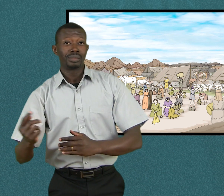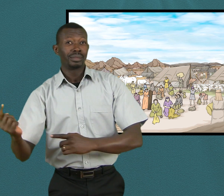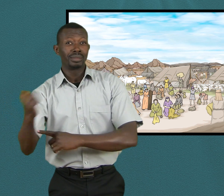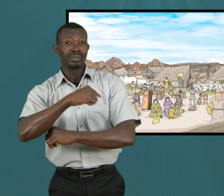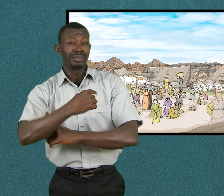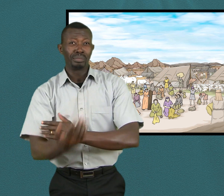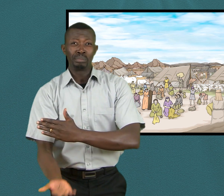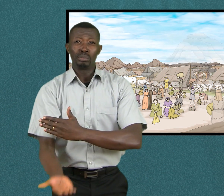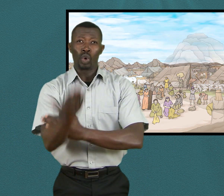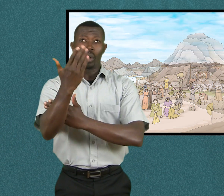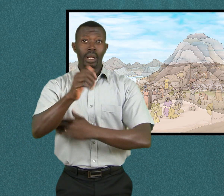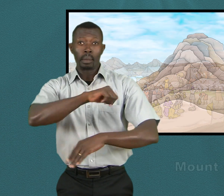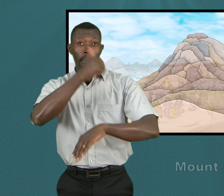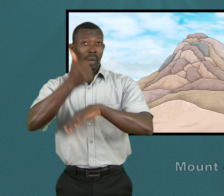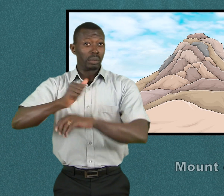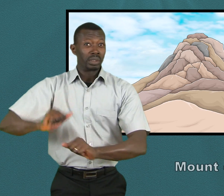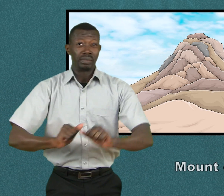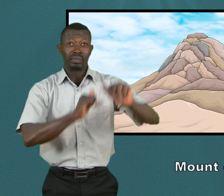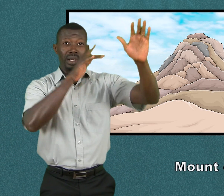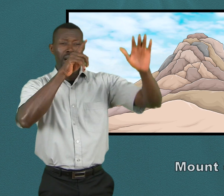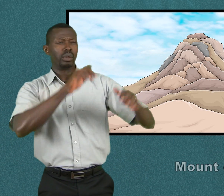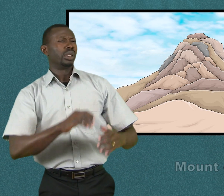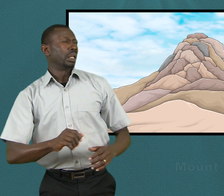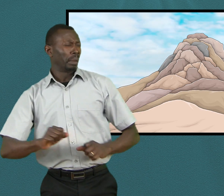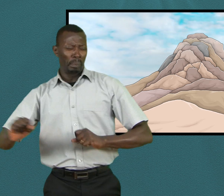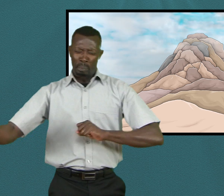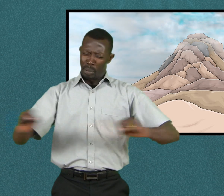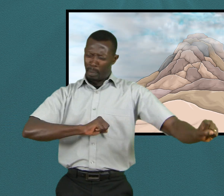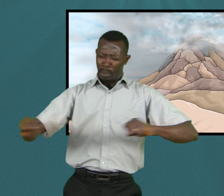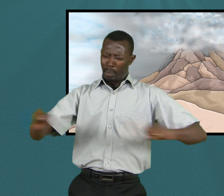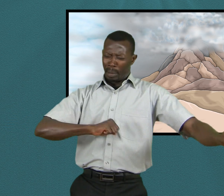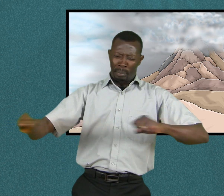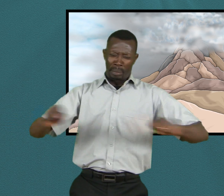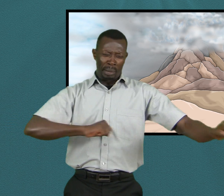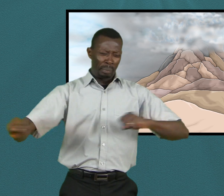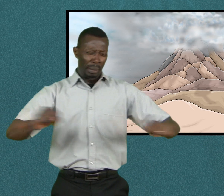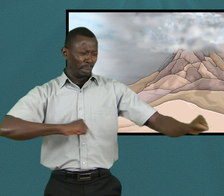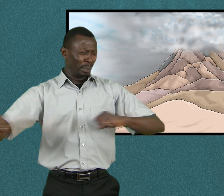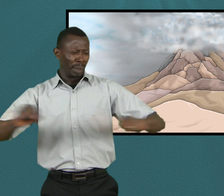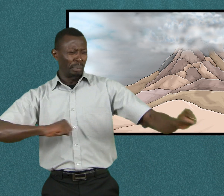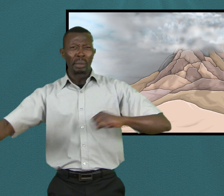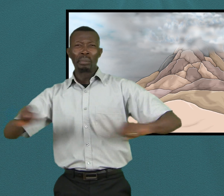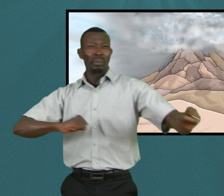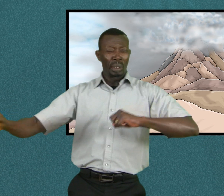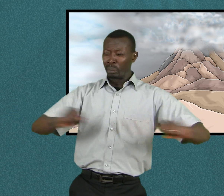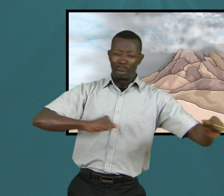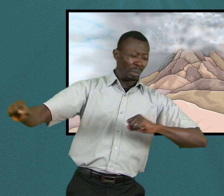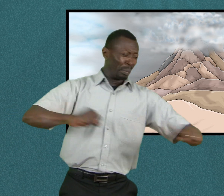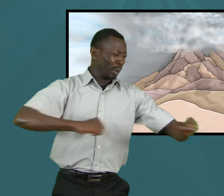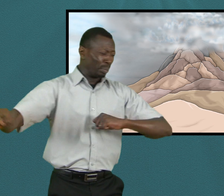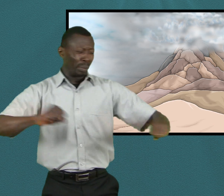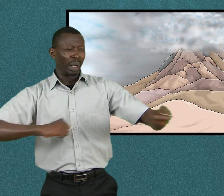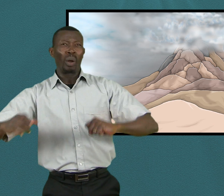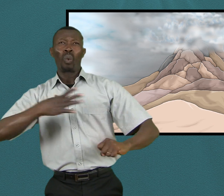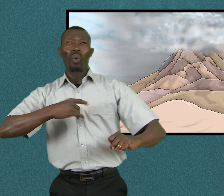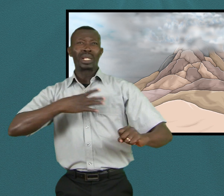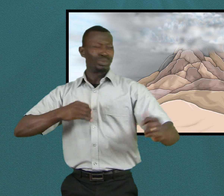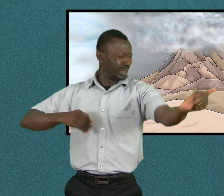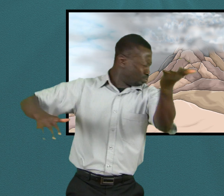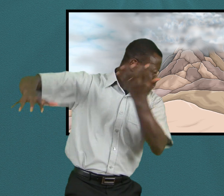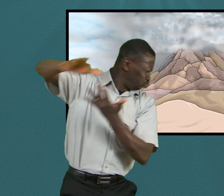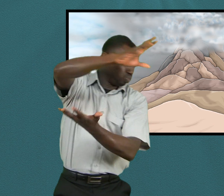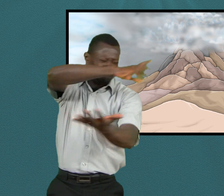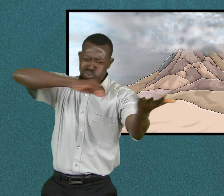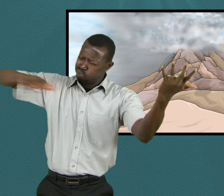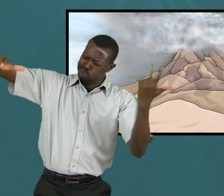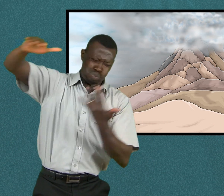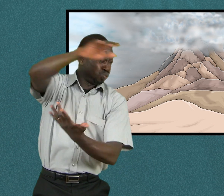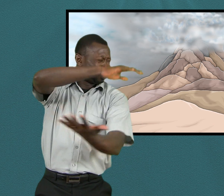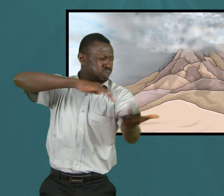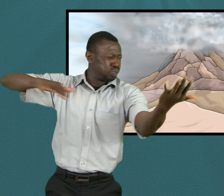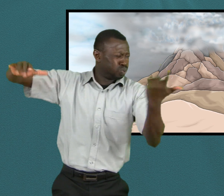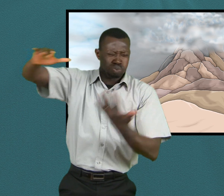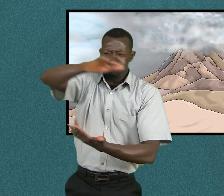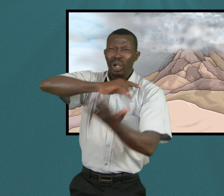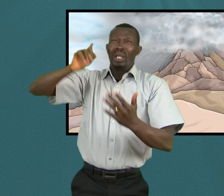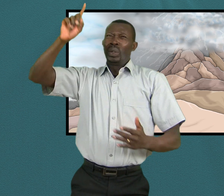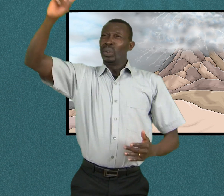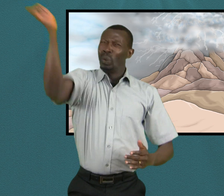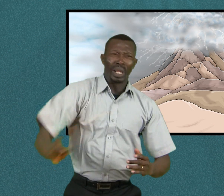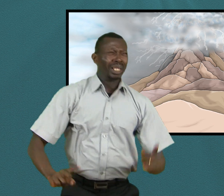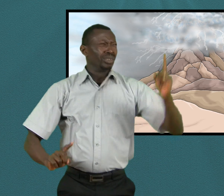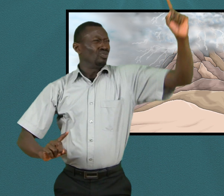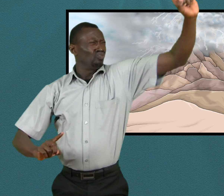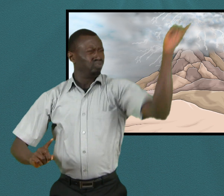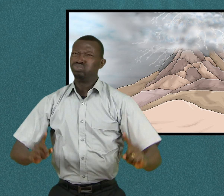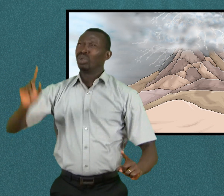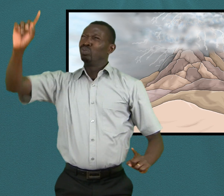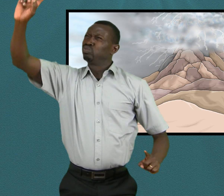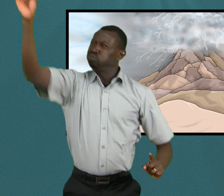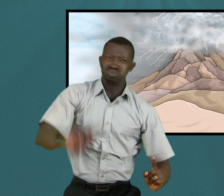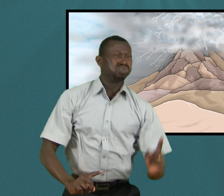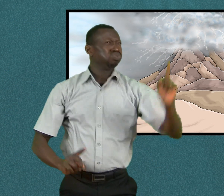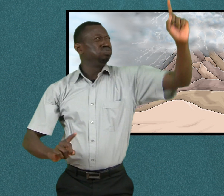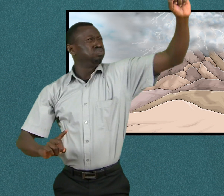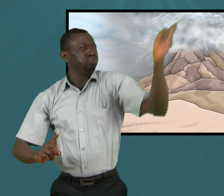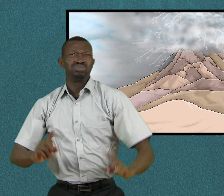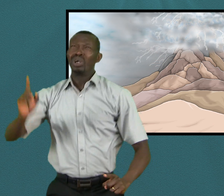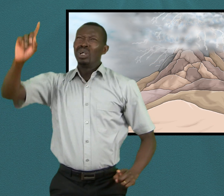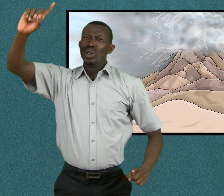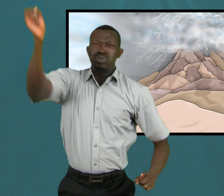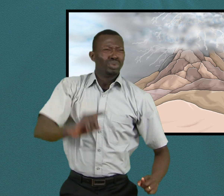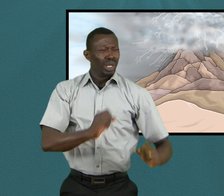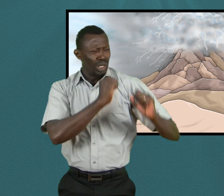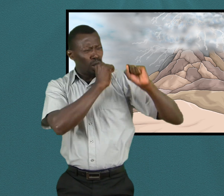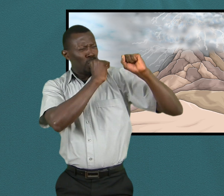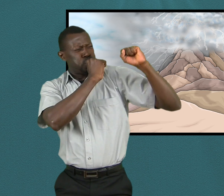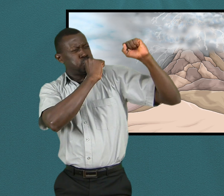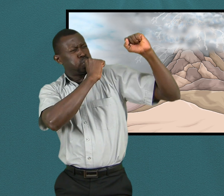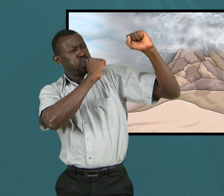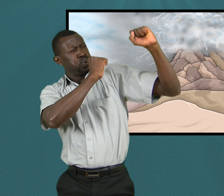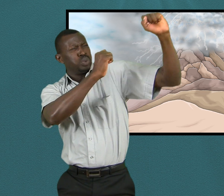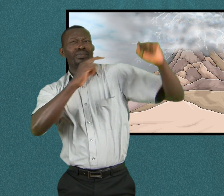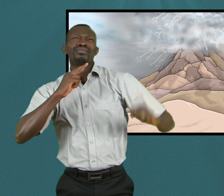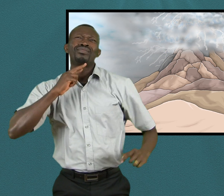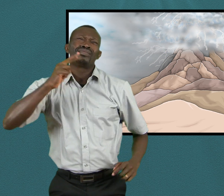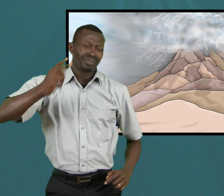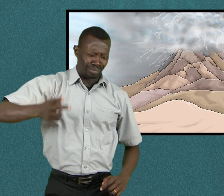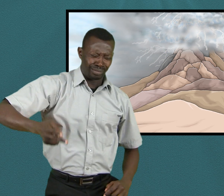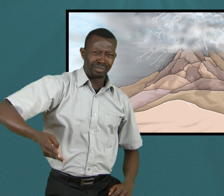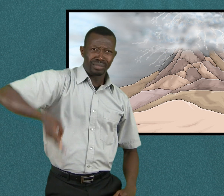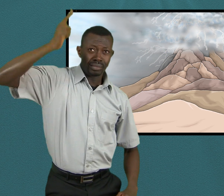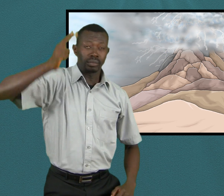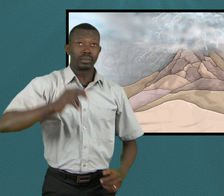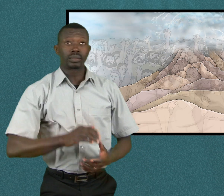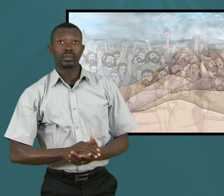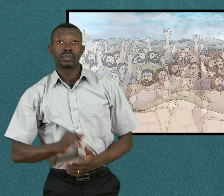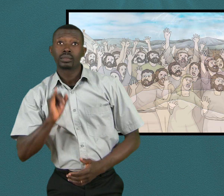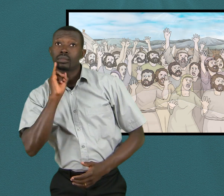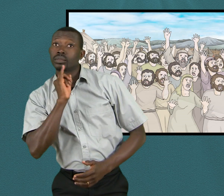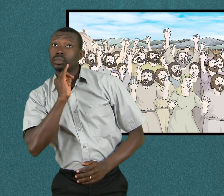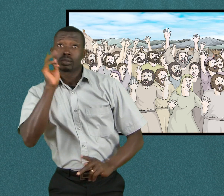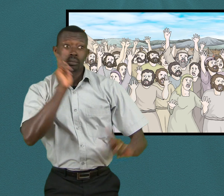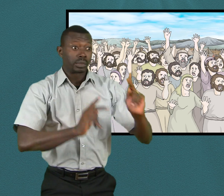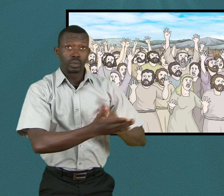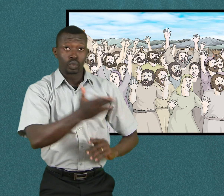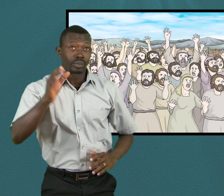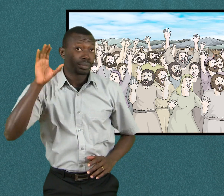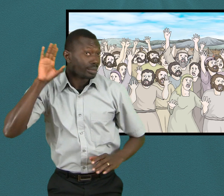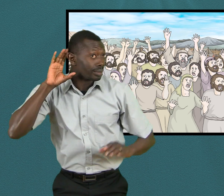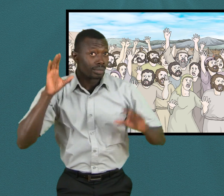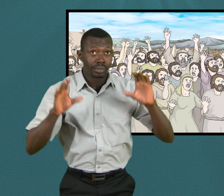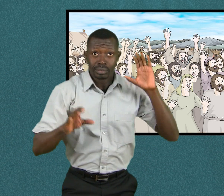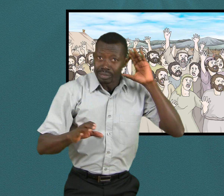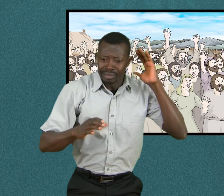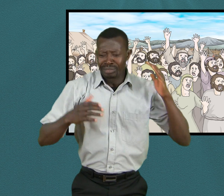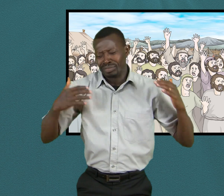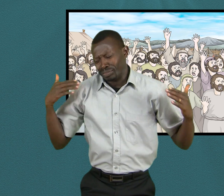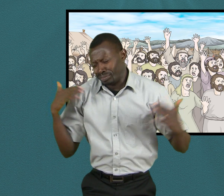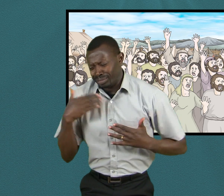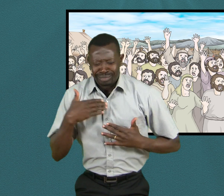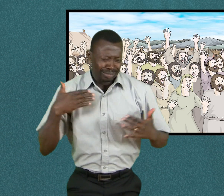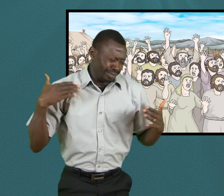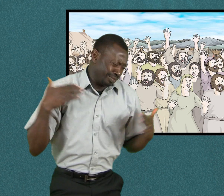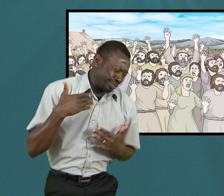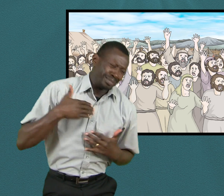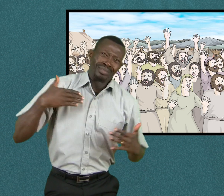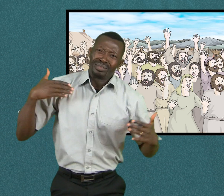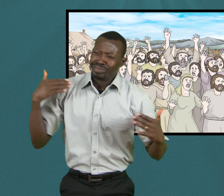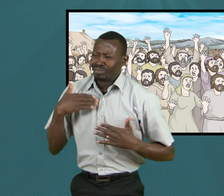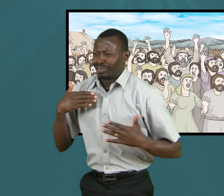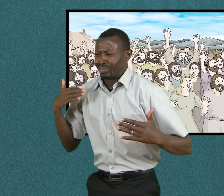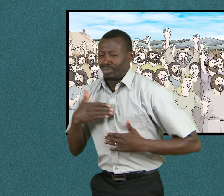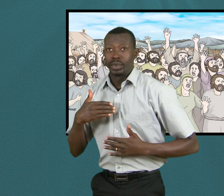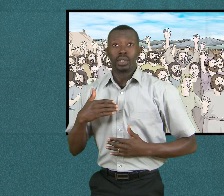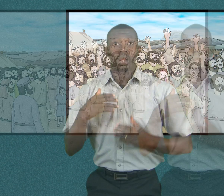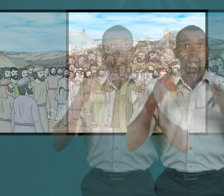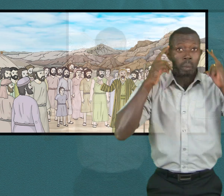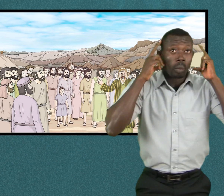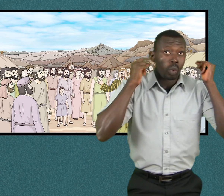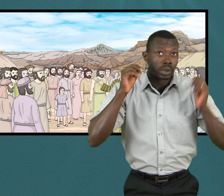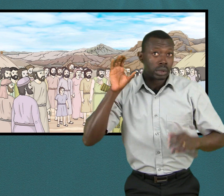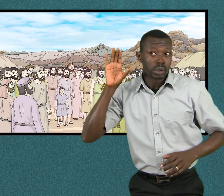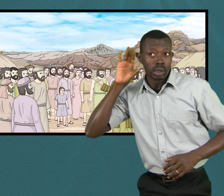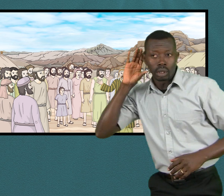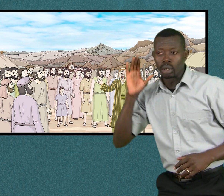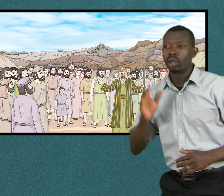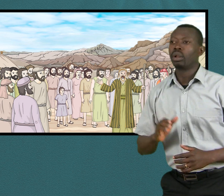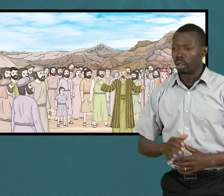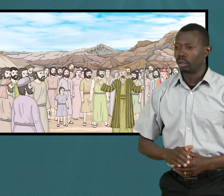On the third day, when morning came, there was thunder and lightning. A thick cloud was upon the mountain, and a very loud blast of the ram’s horn went out, so that all the people in the camp trembled.